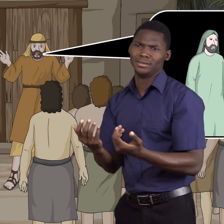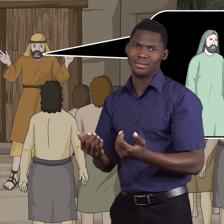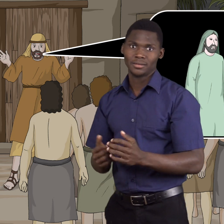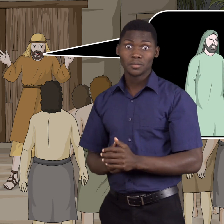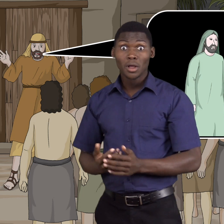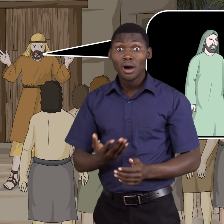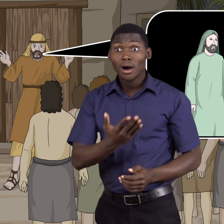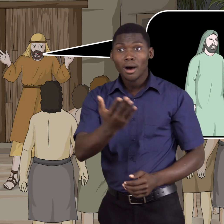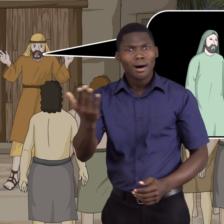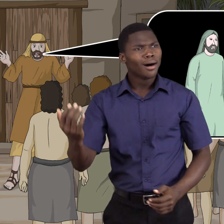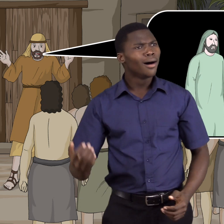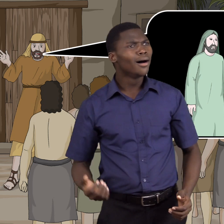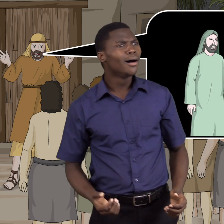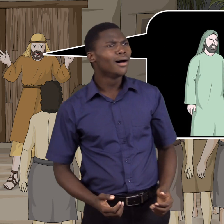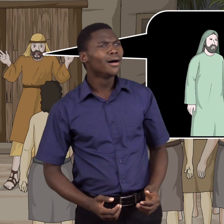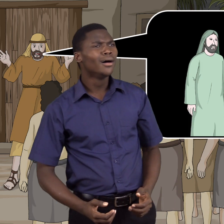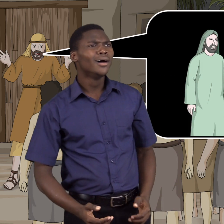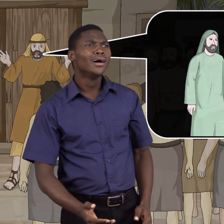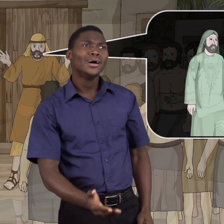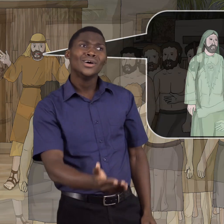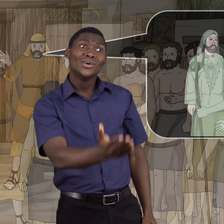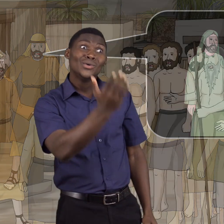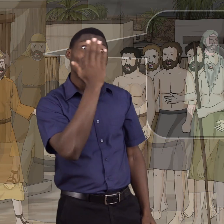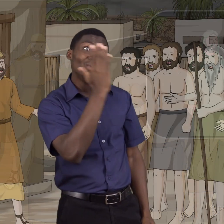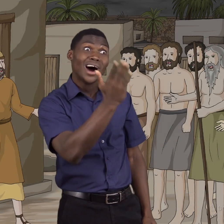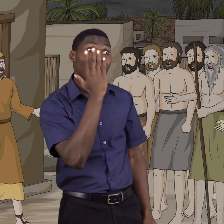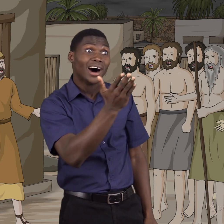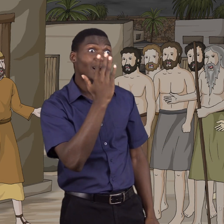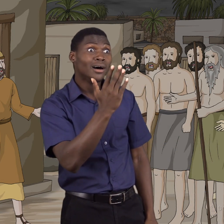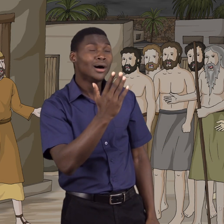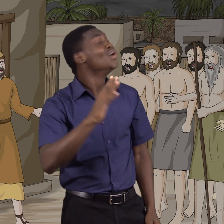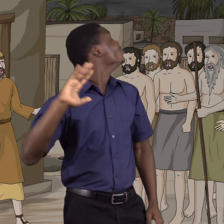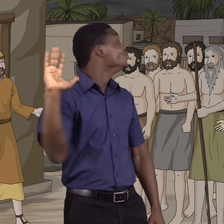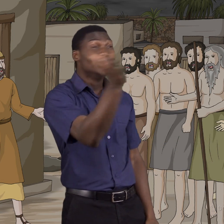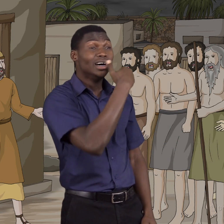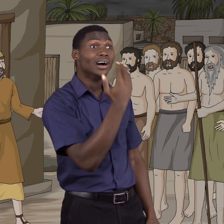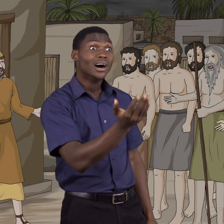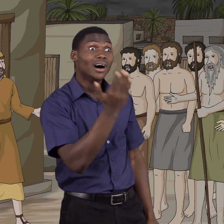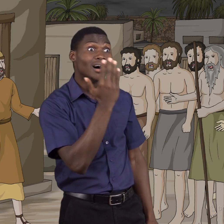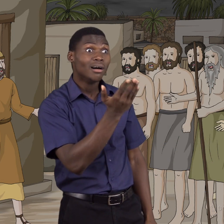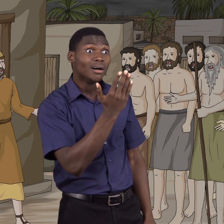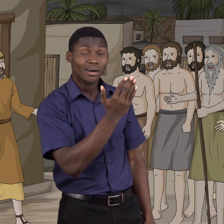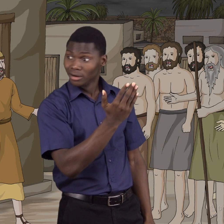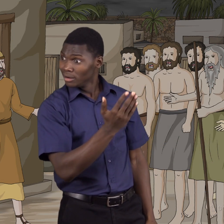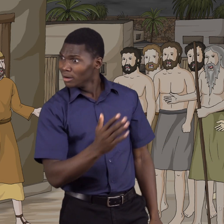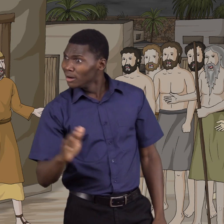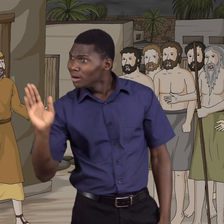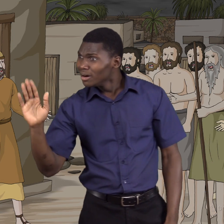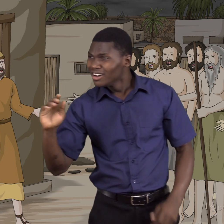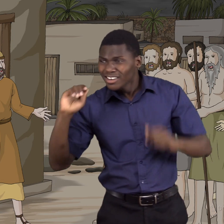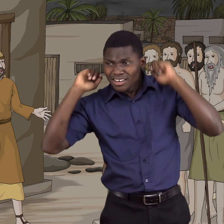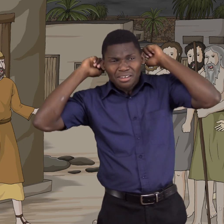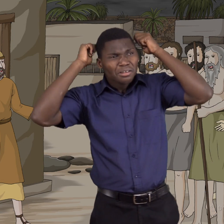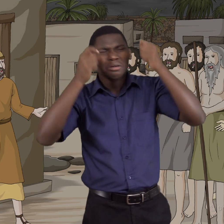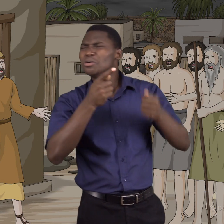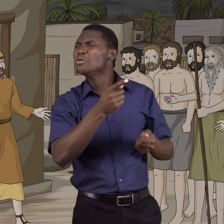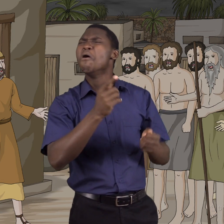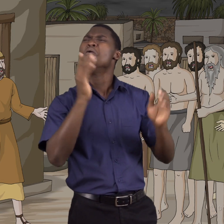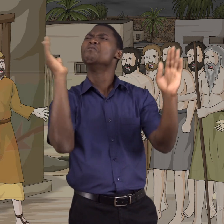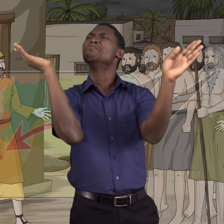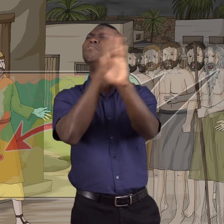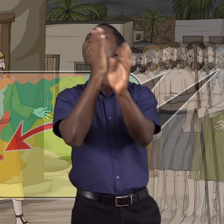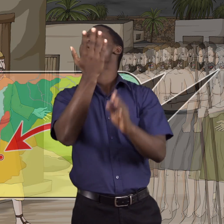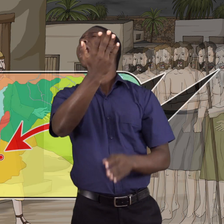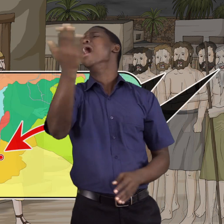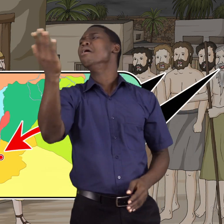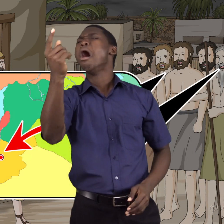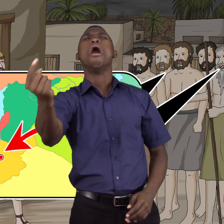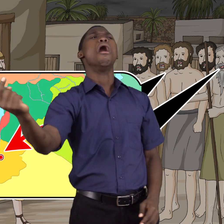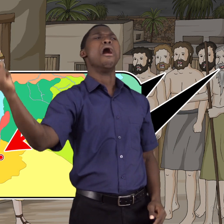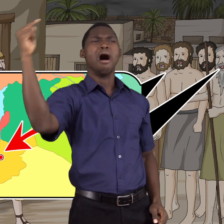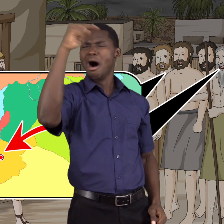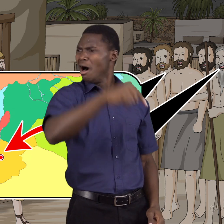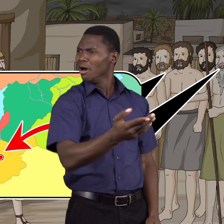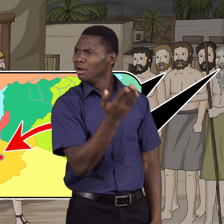“Get out of the way!” they replied.